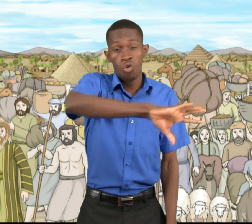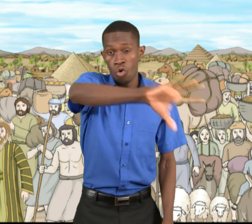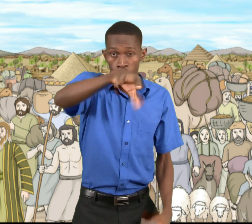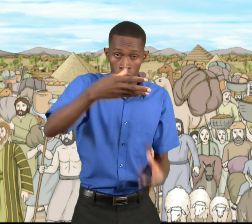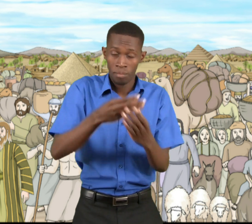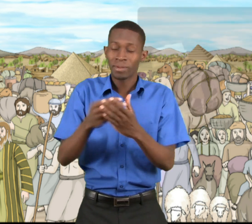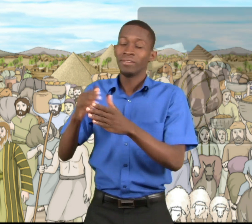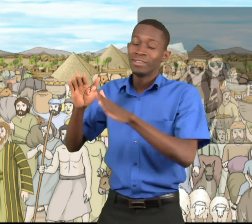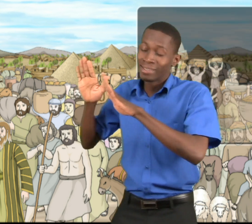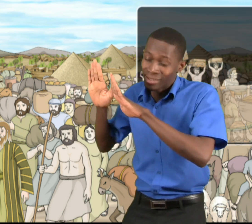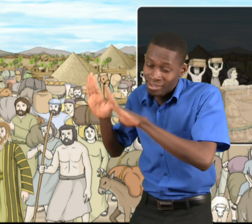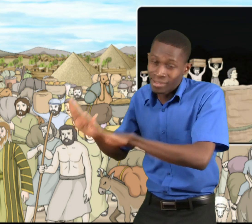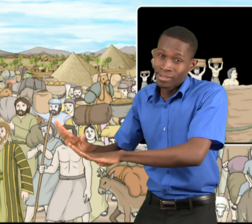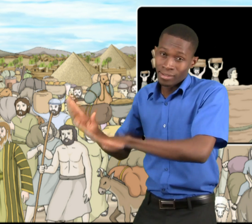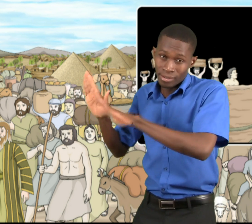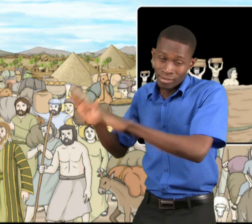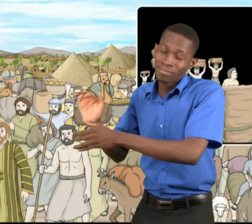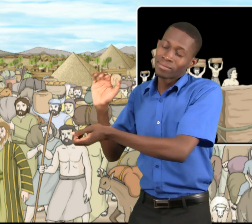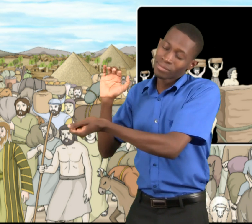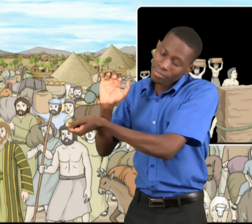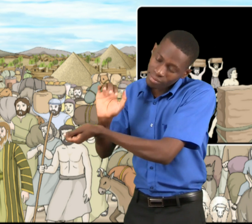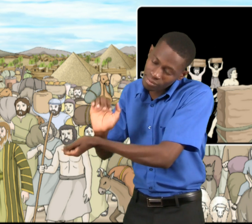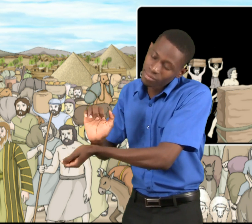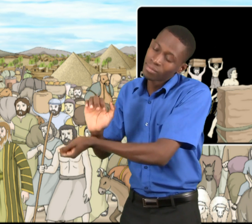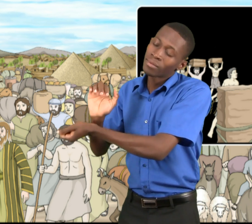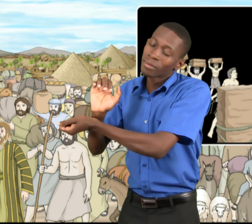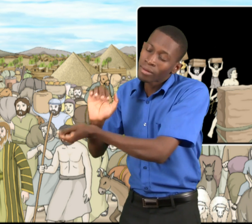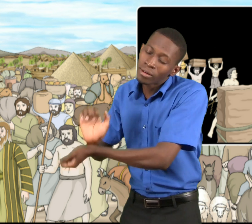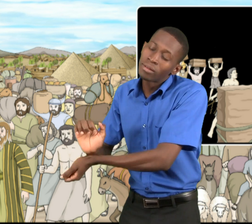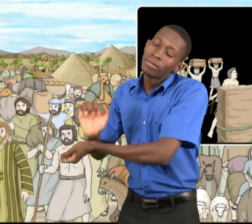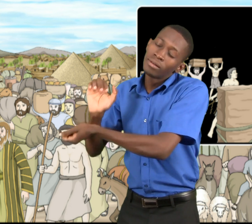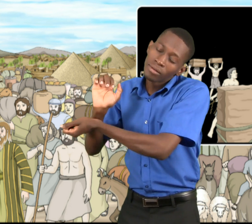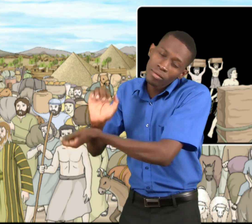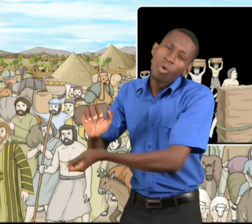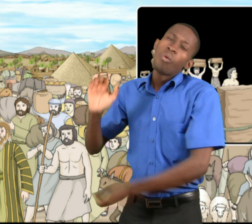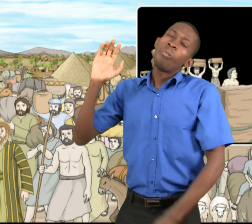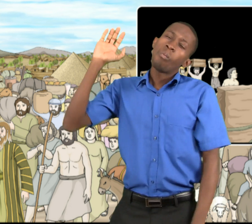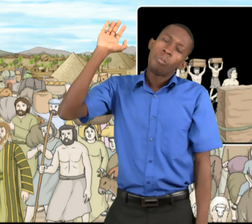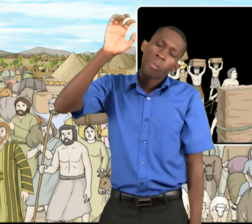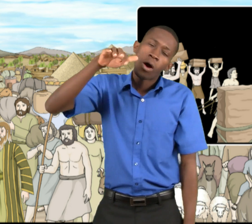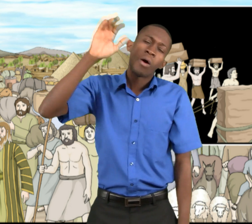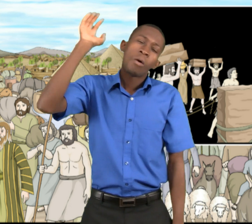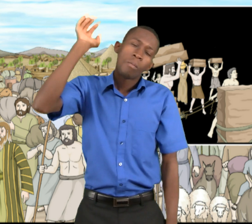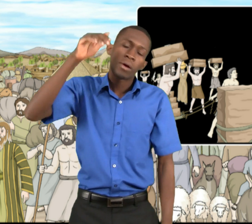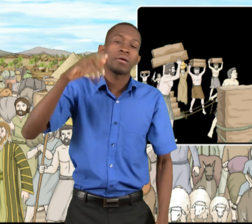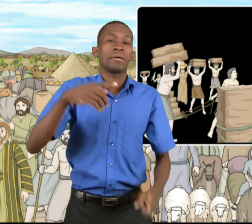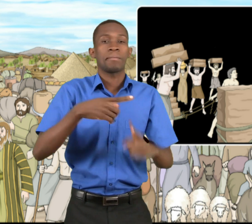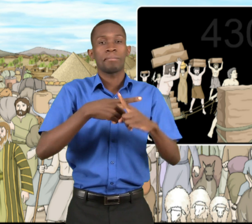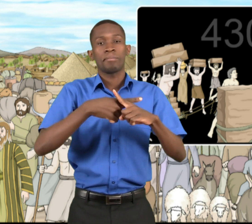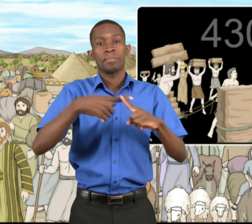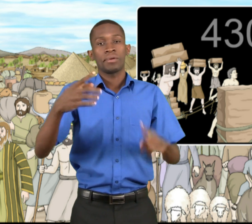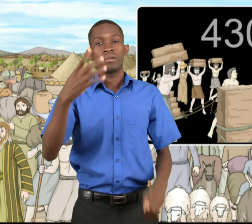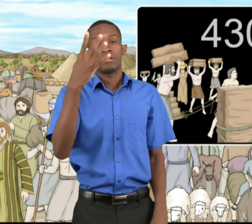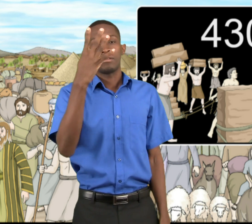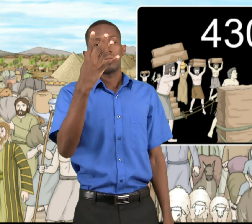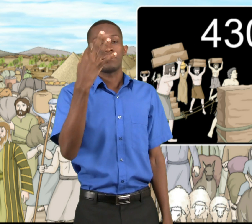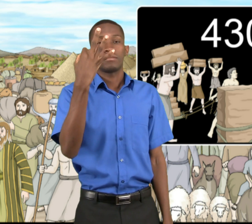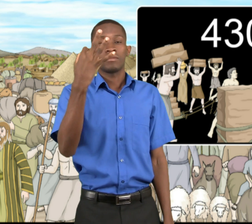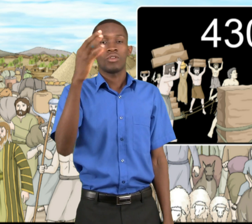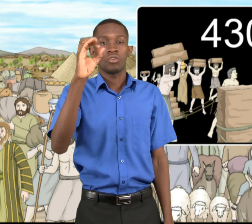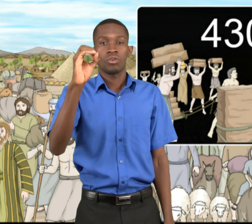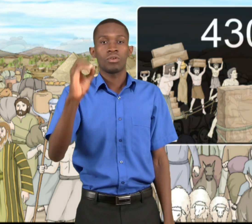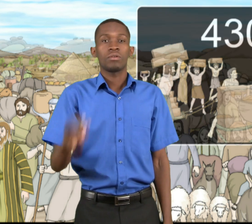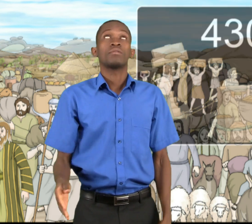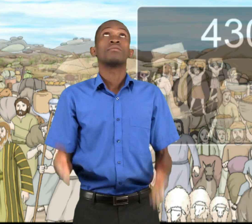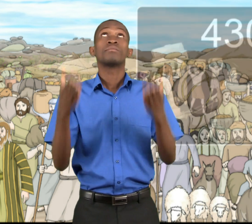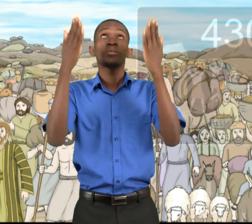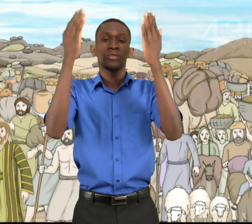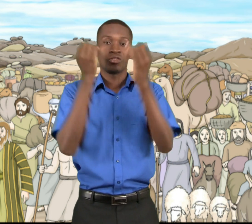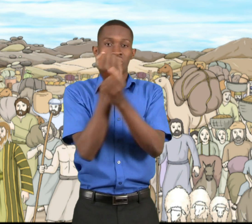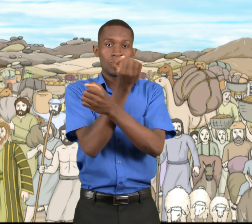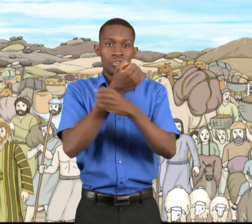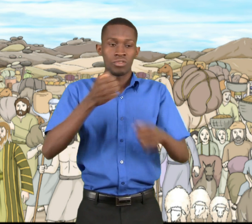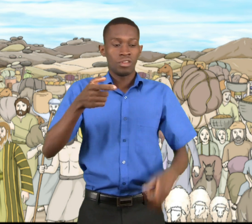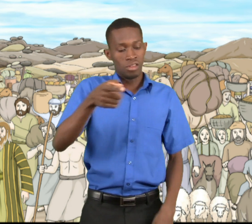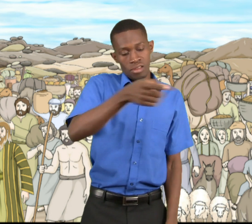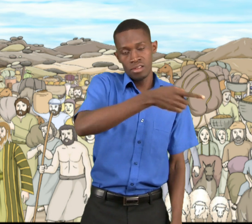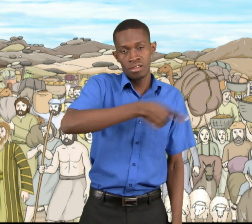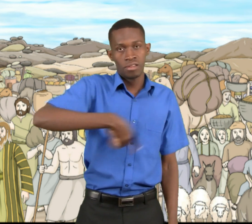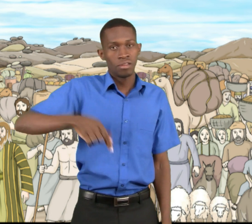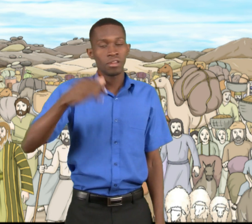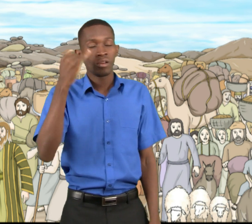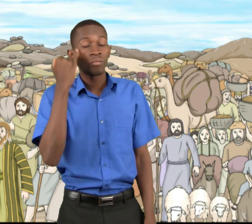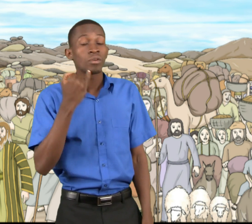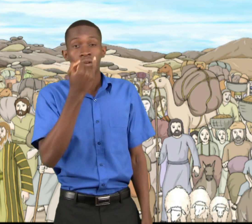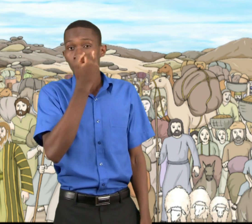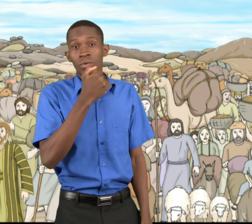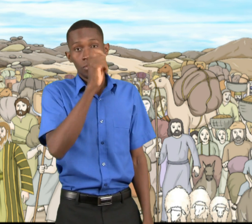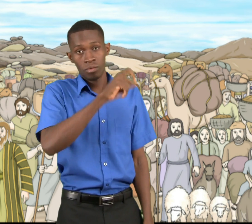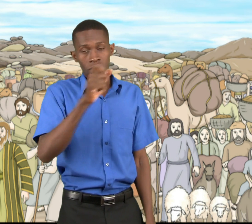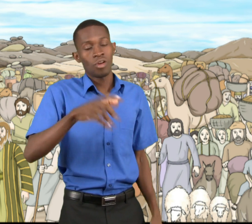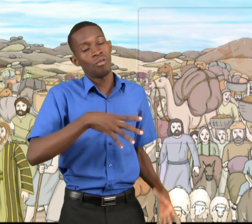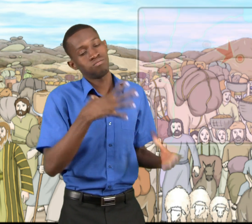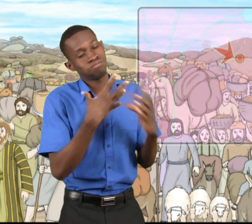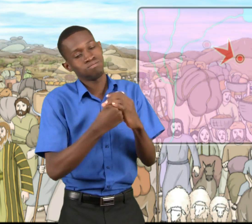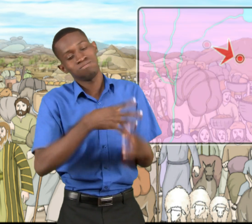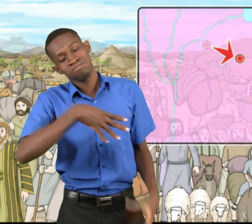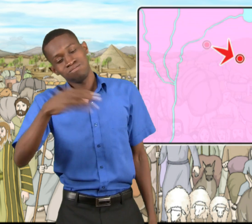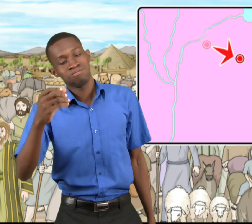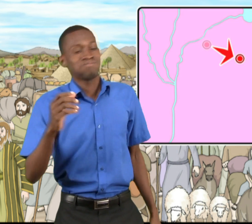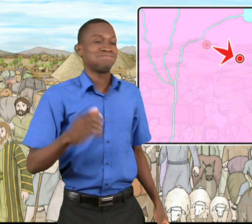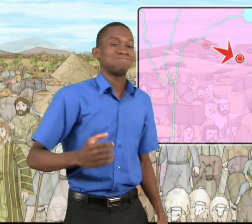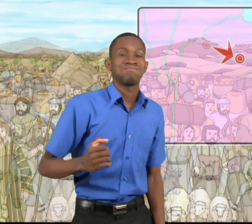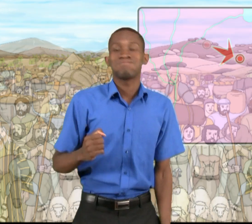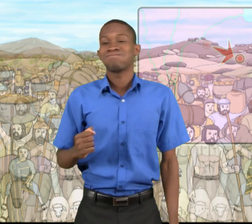Now the duration of the Israelites’ stay in Egypt was 430 years.